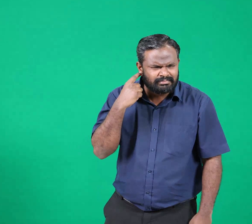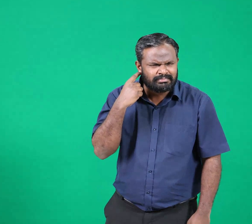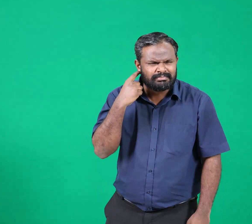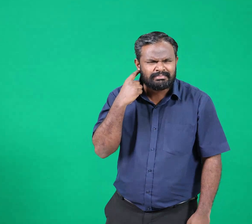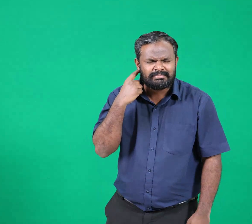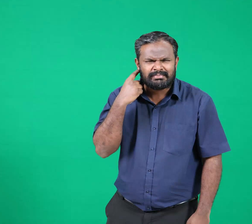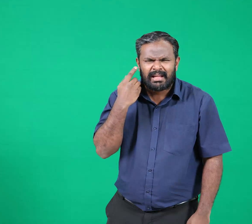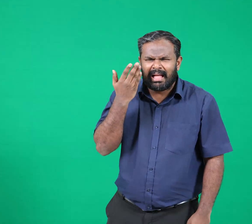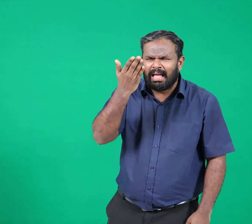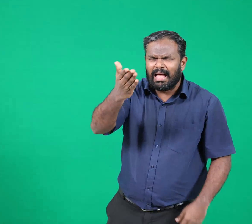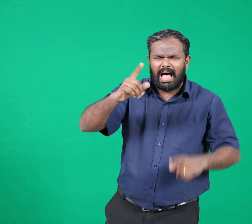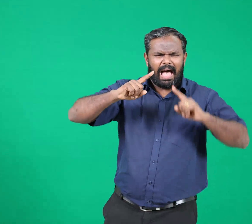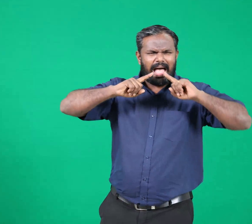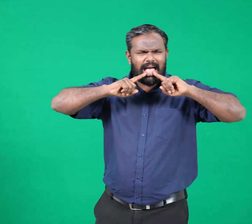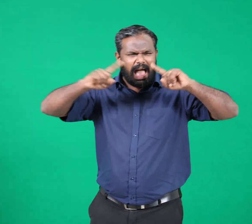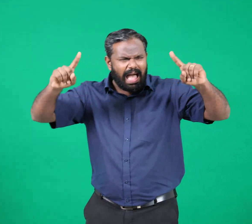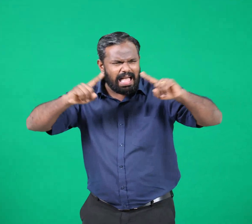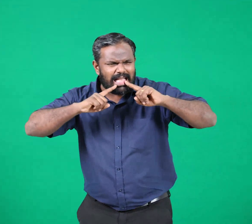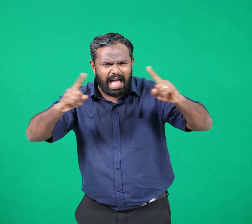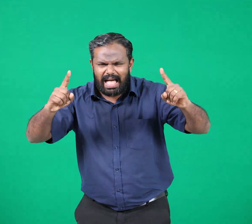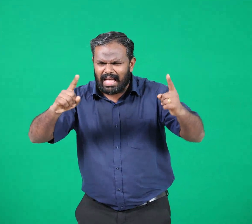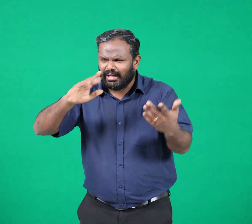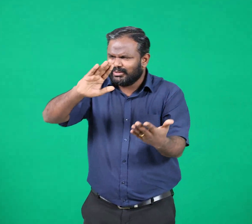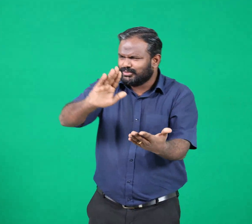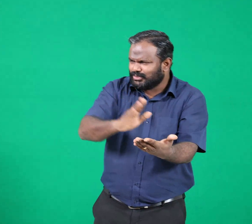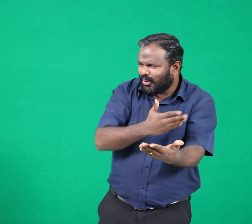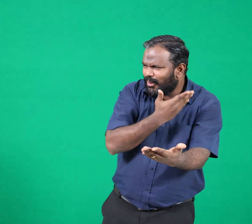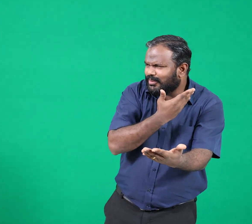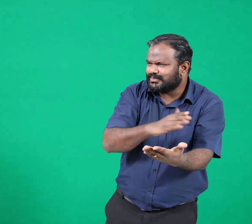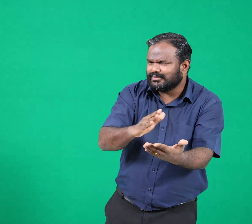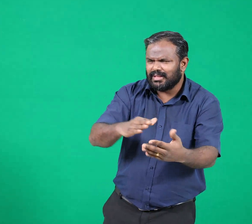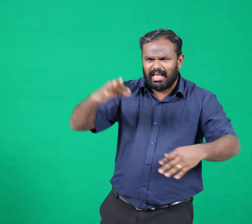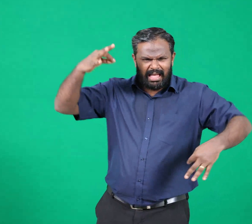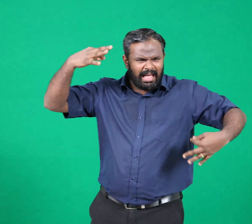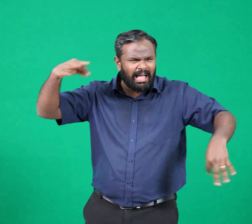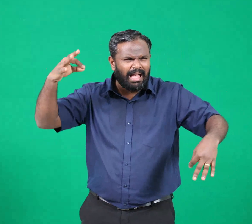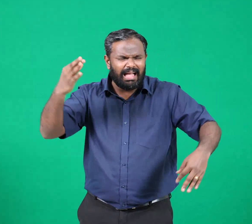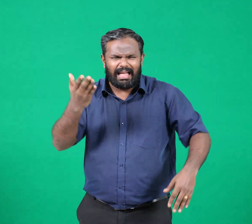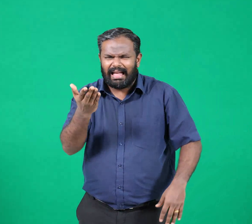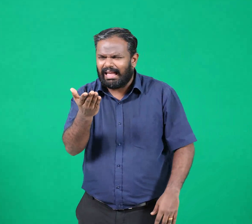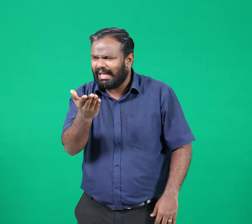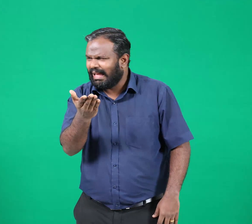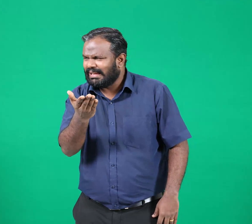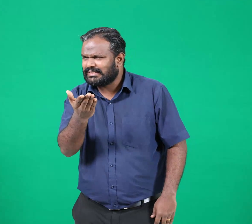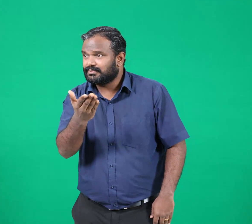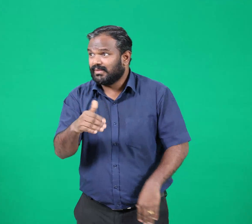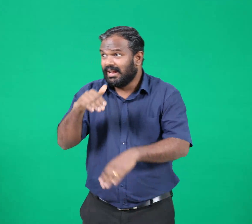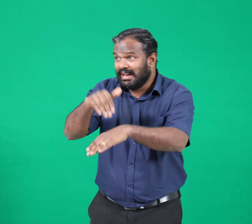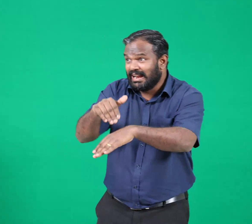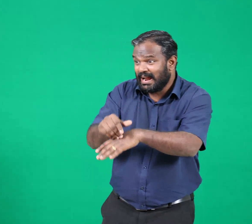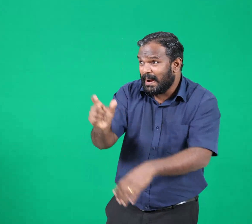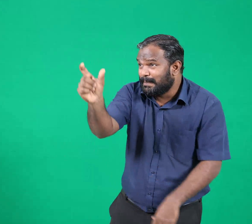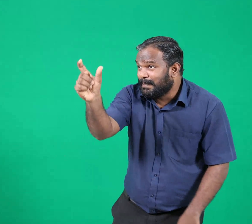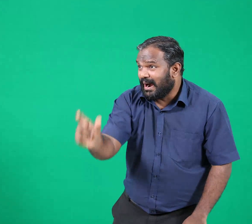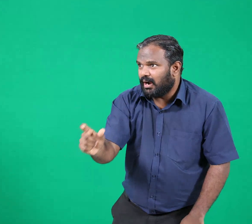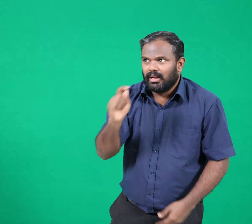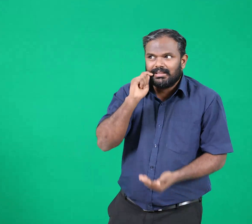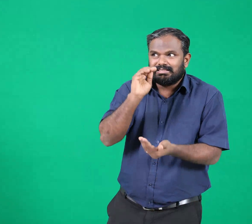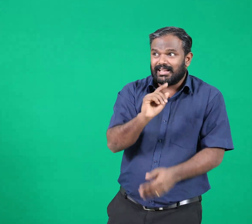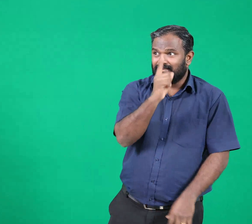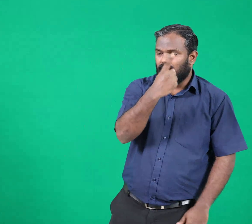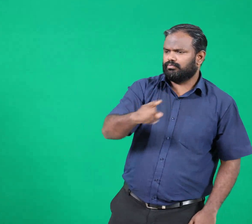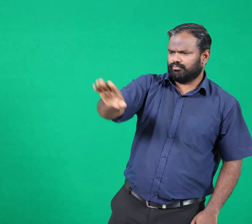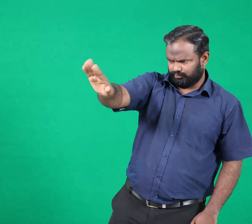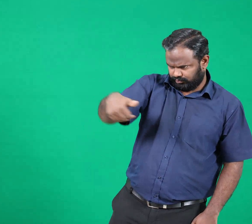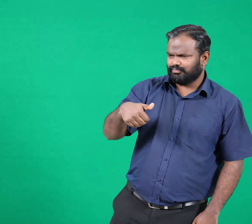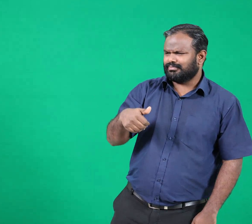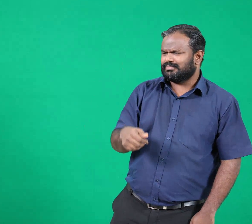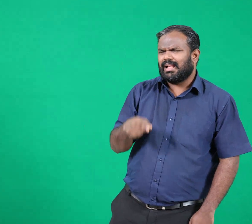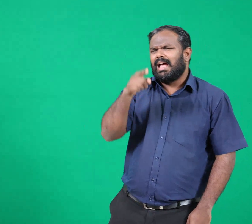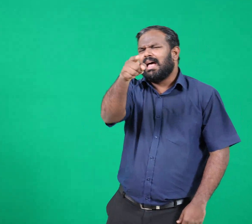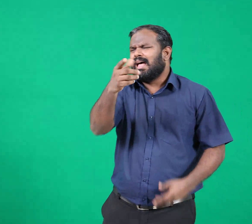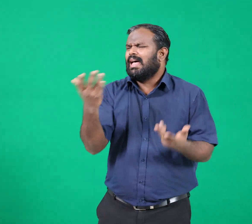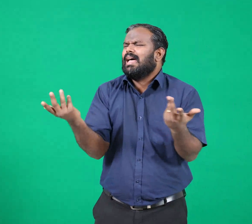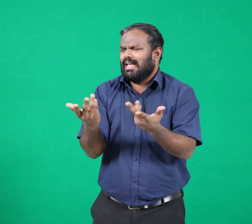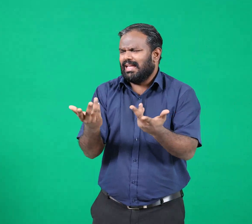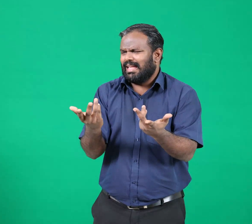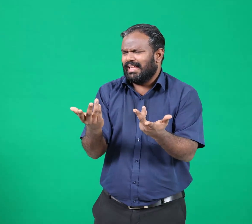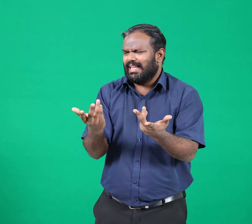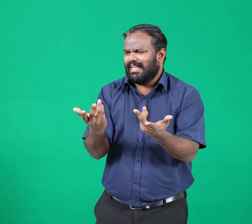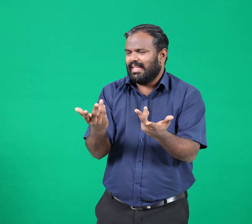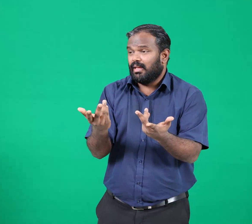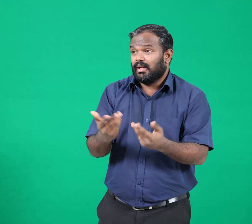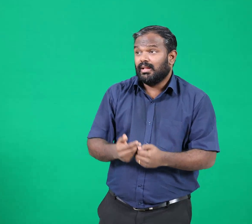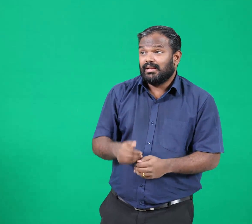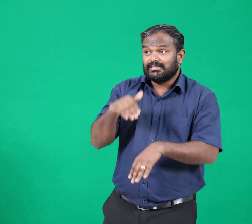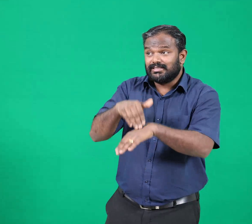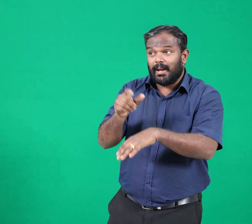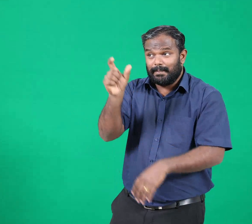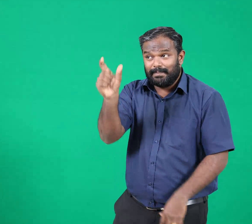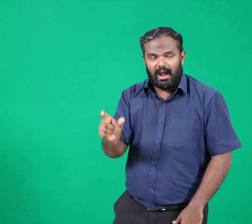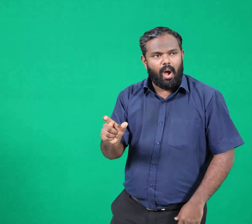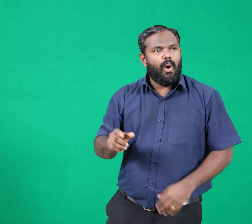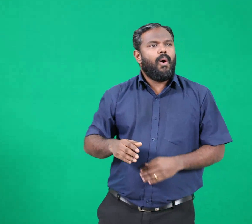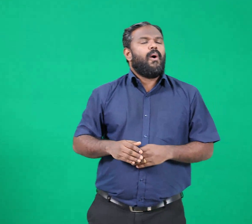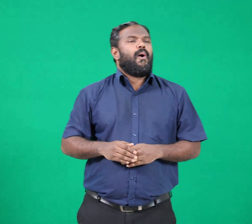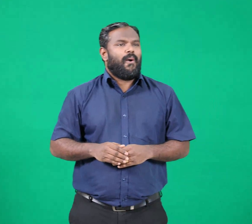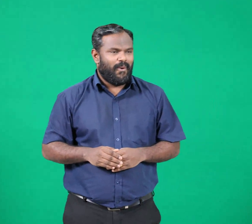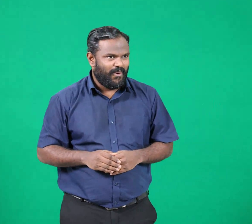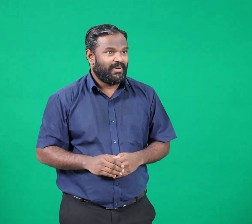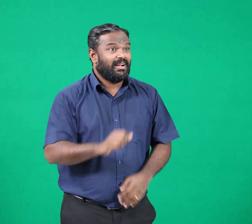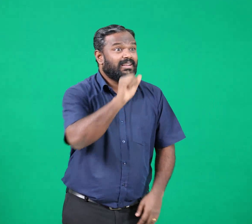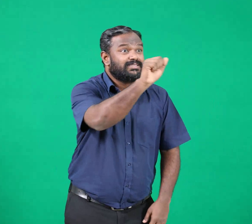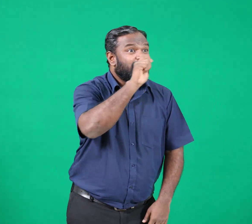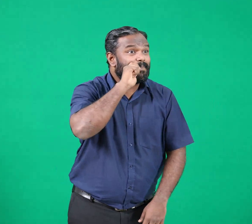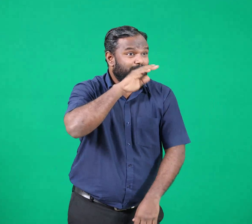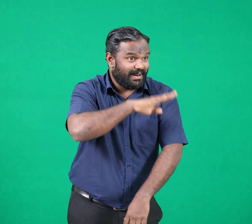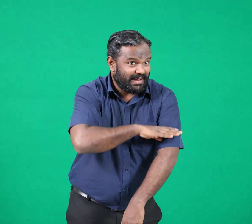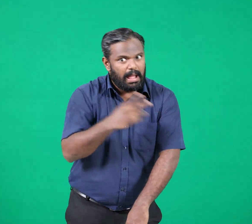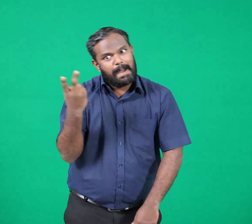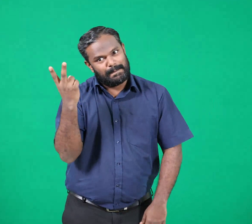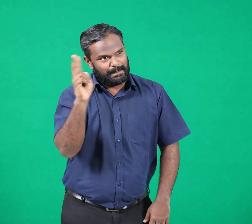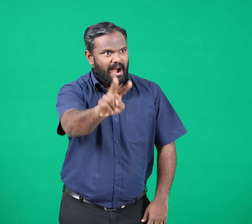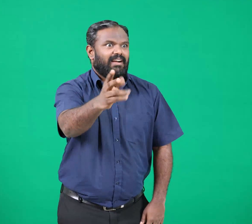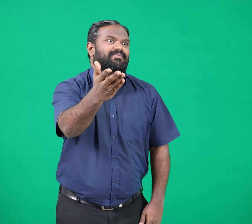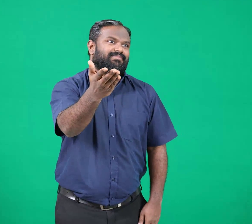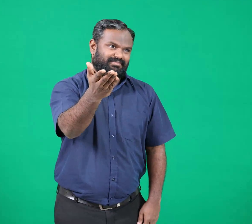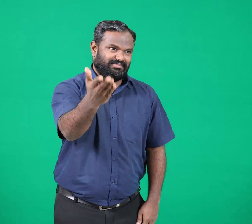So he called one of the servants and asked what was going on.